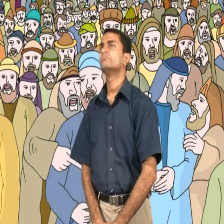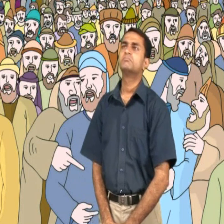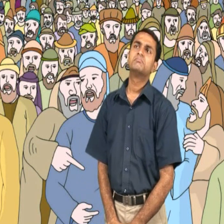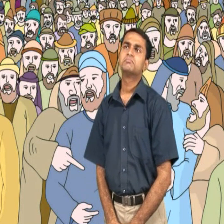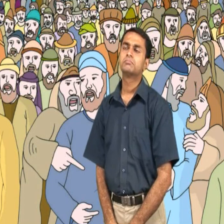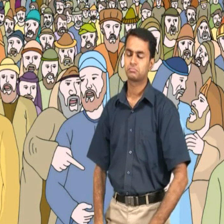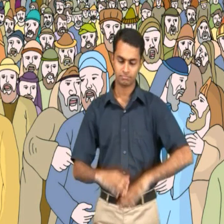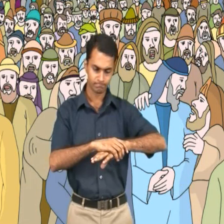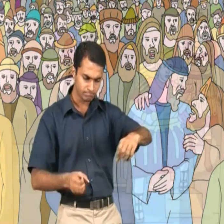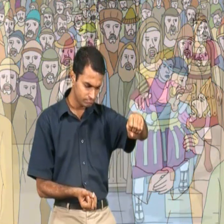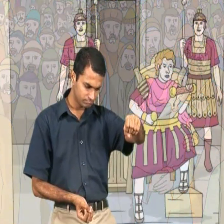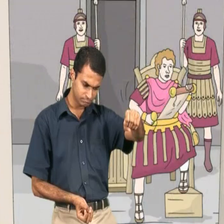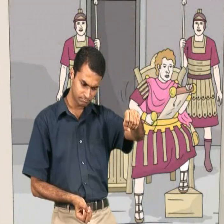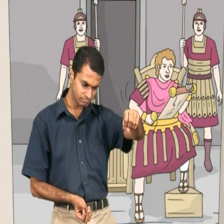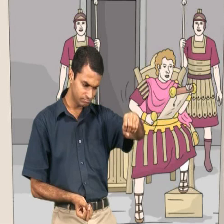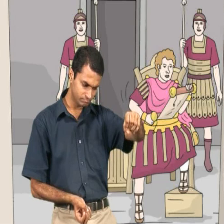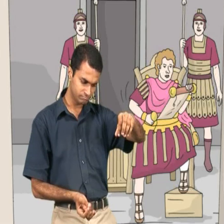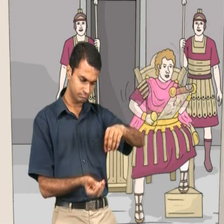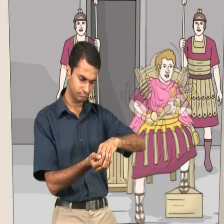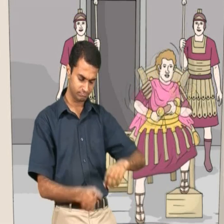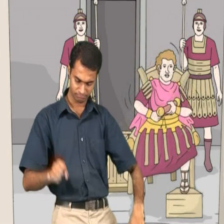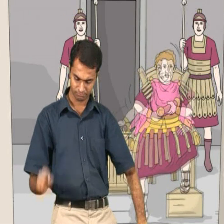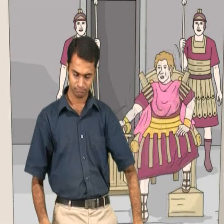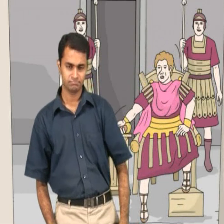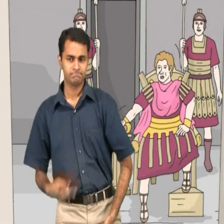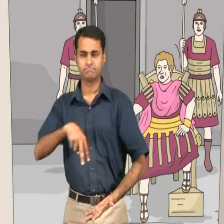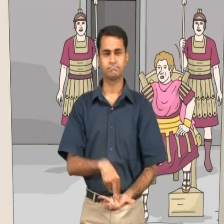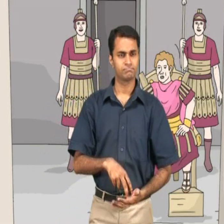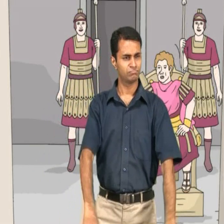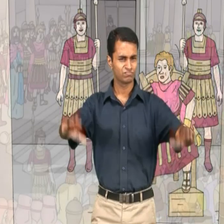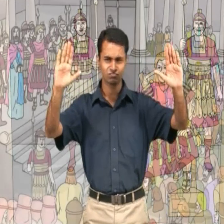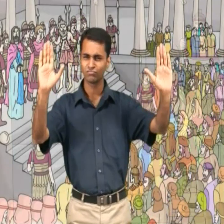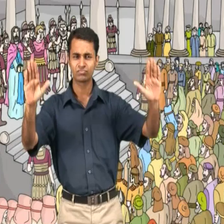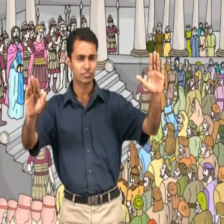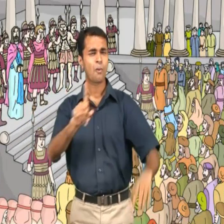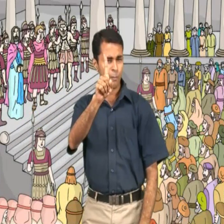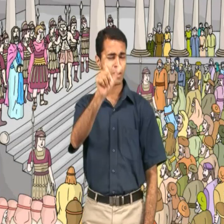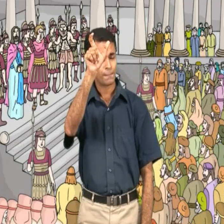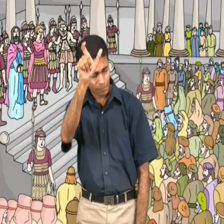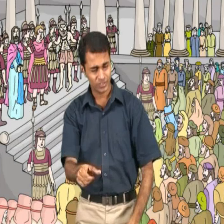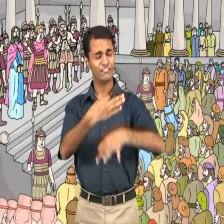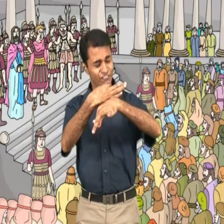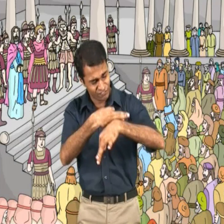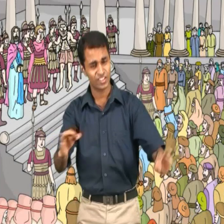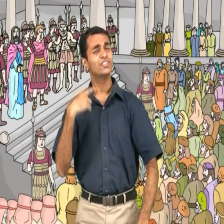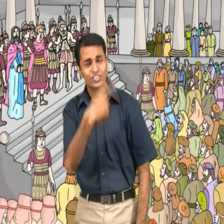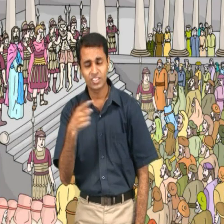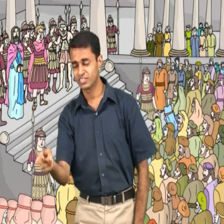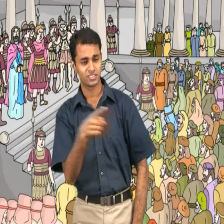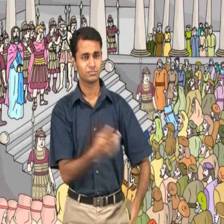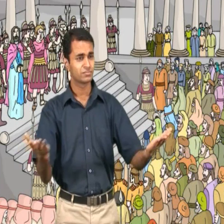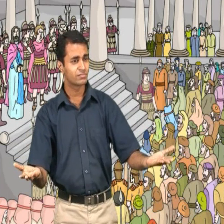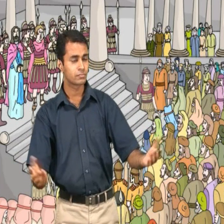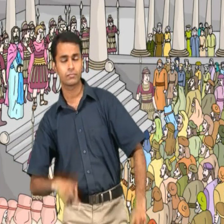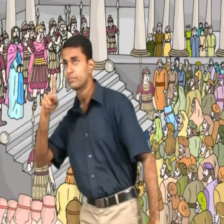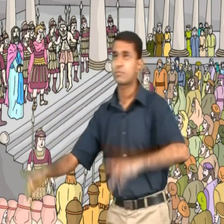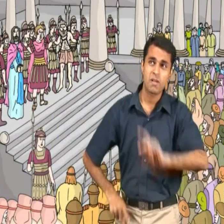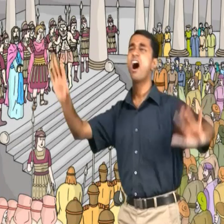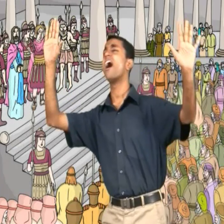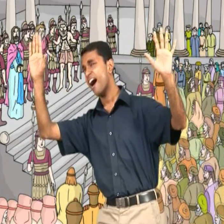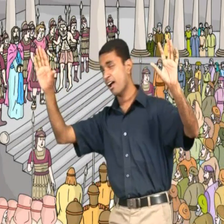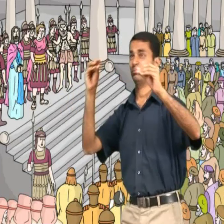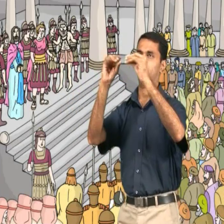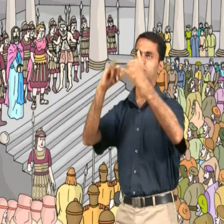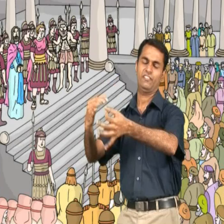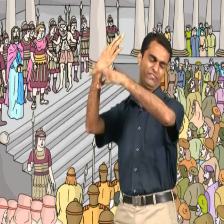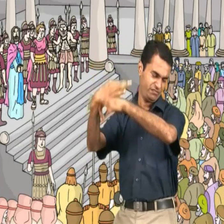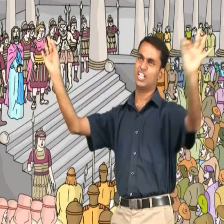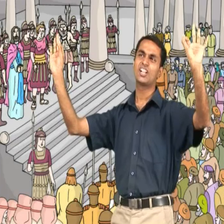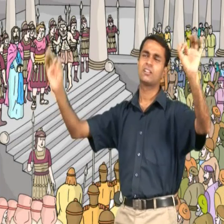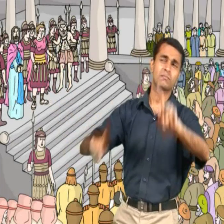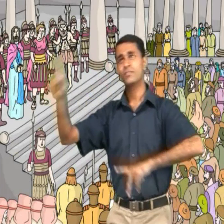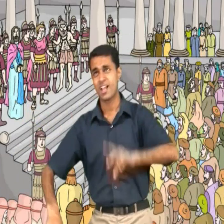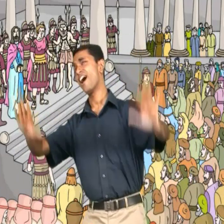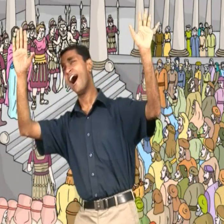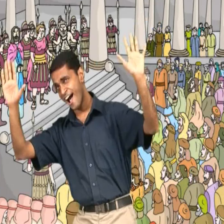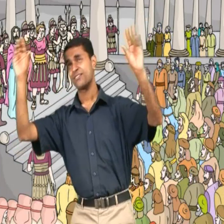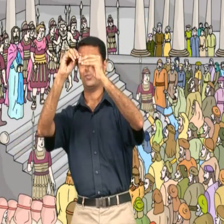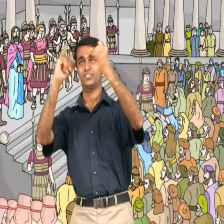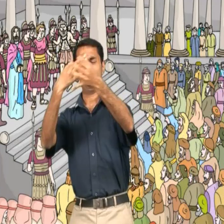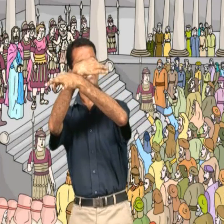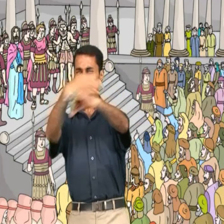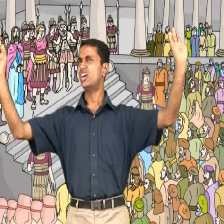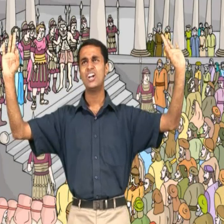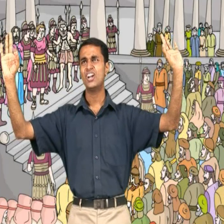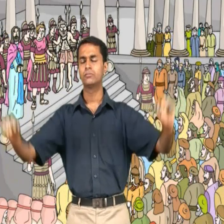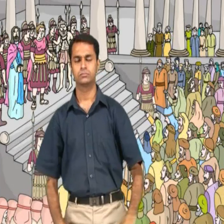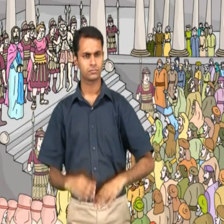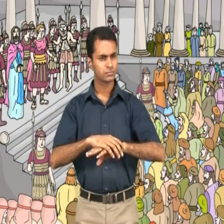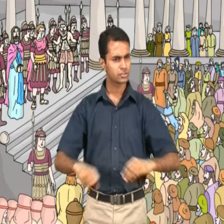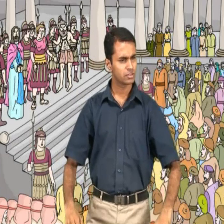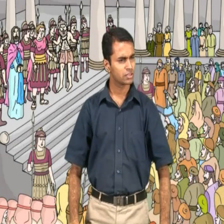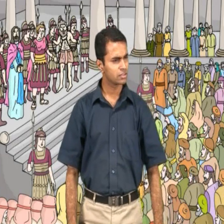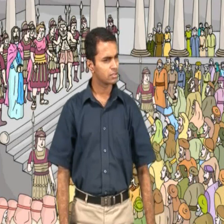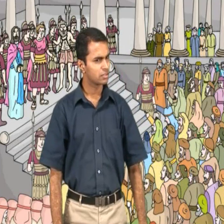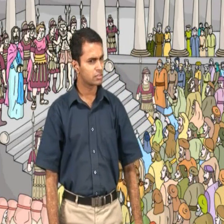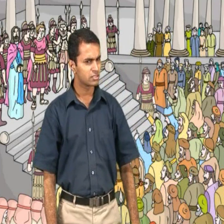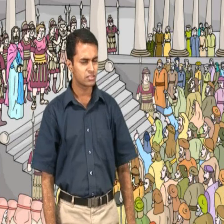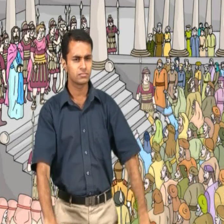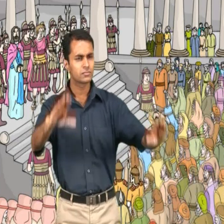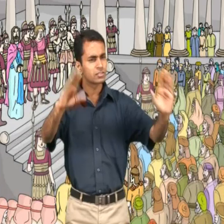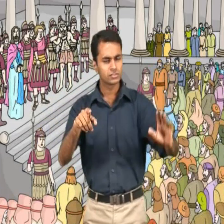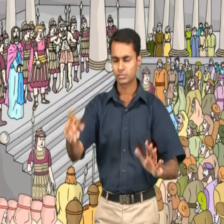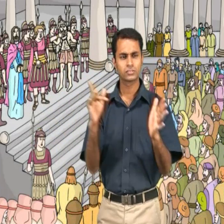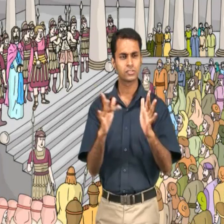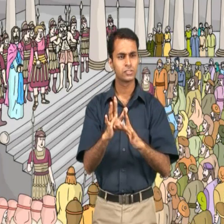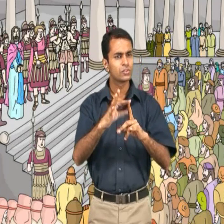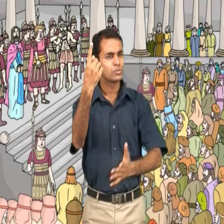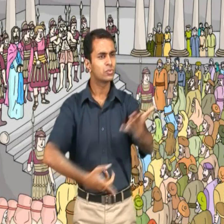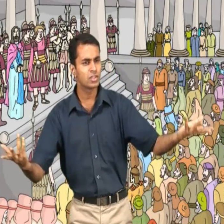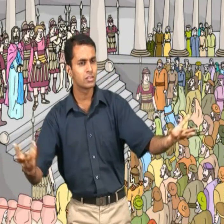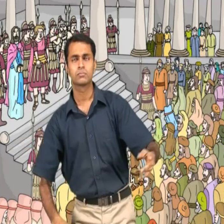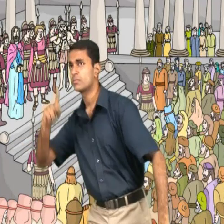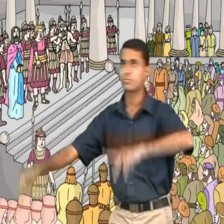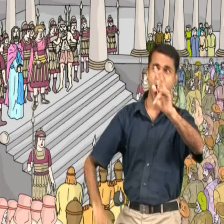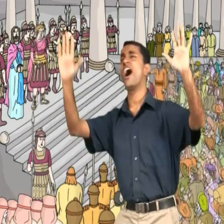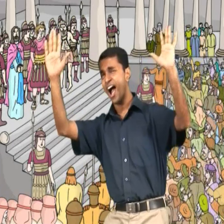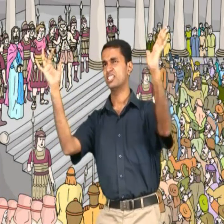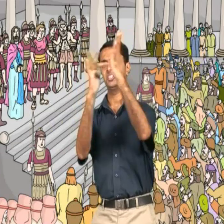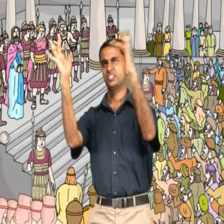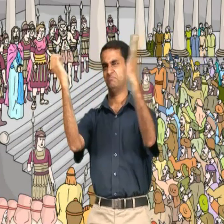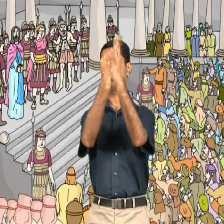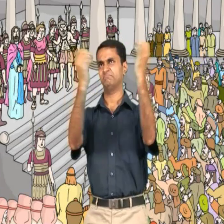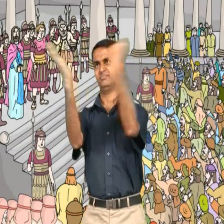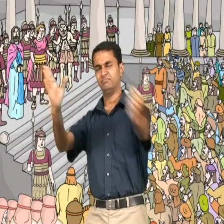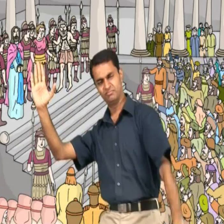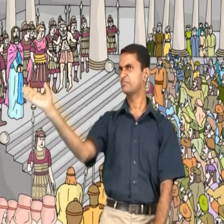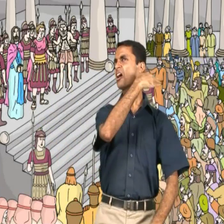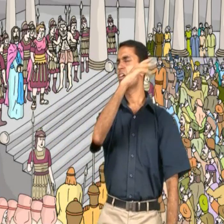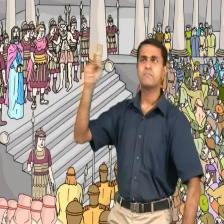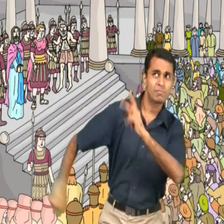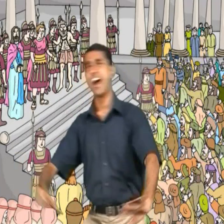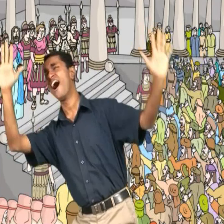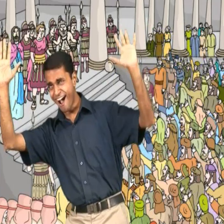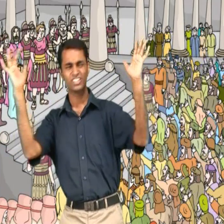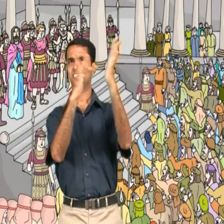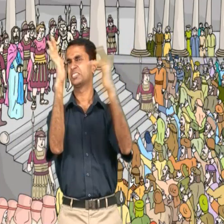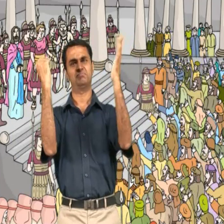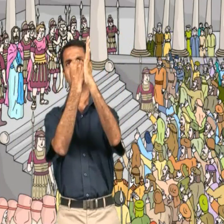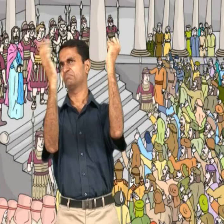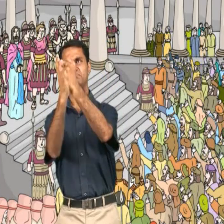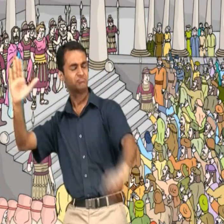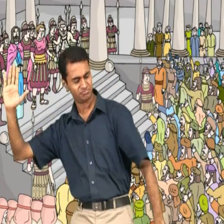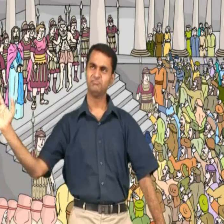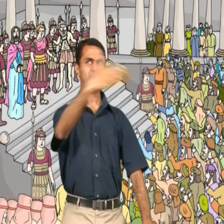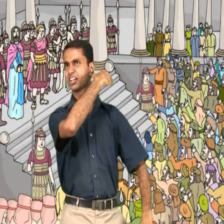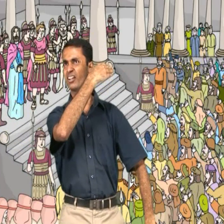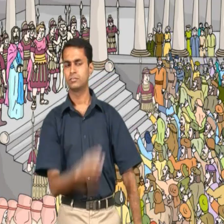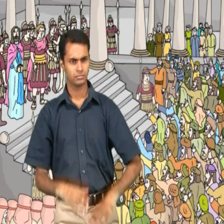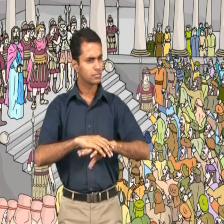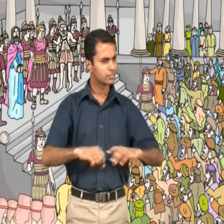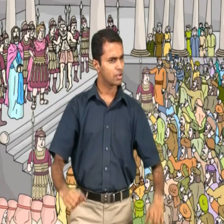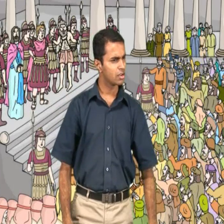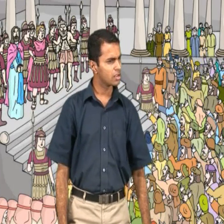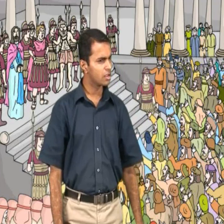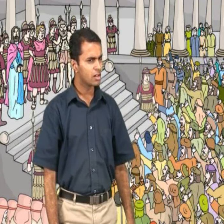“Which of the two do you want me to release to you?” asked the governor. “Barabbas,” they replied. “What then should I do with Jesus who is called Christ?” Pilate asked.